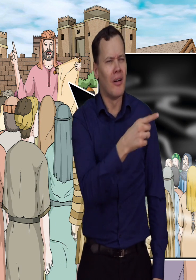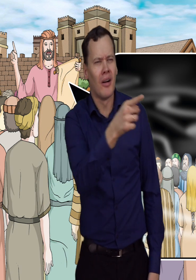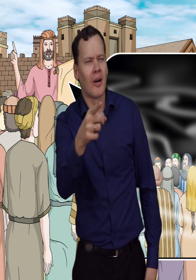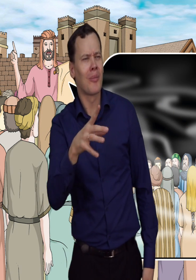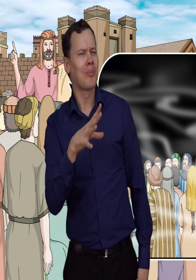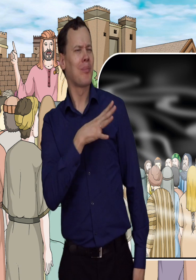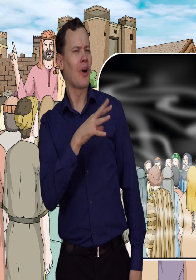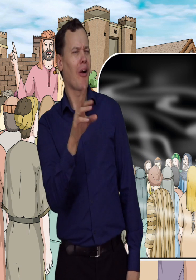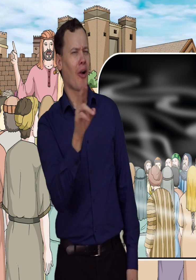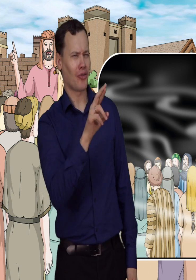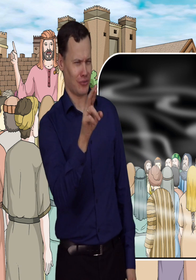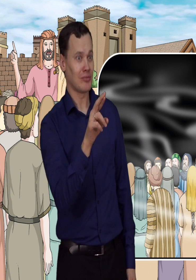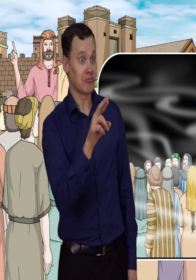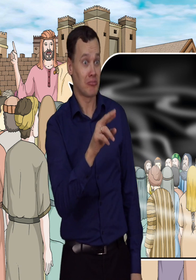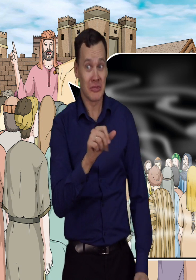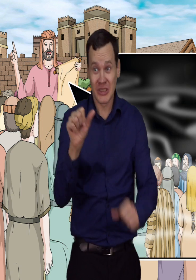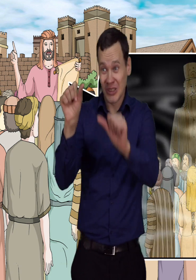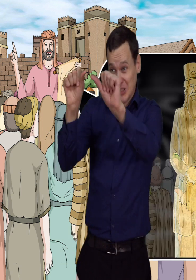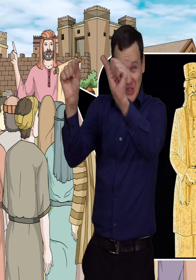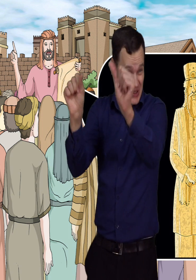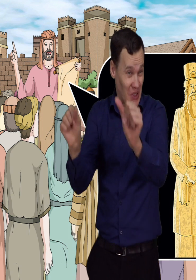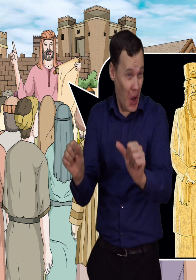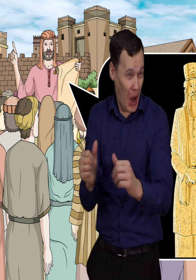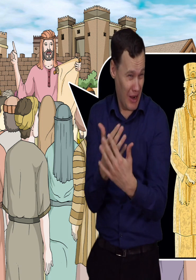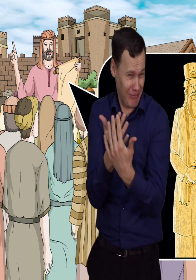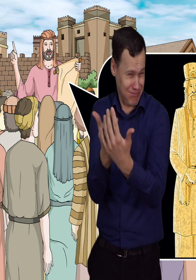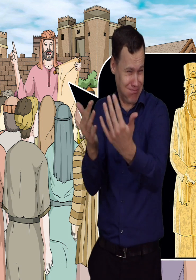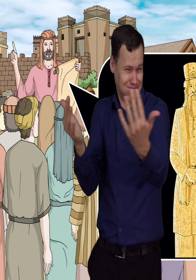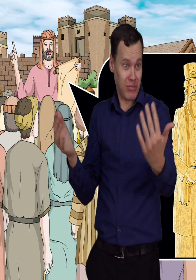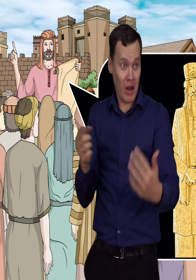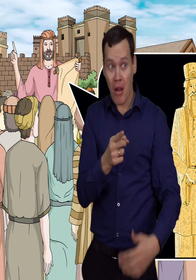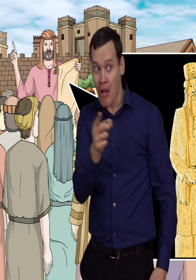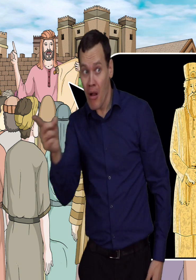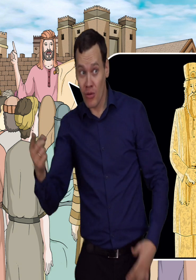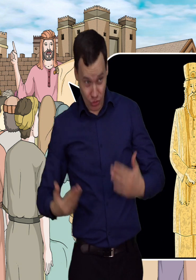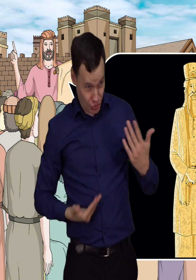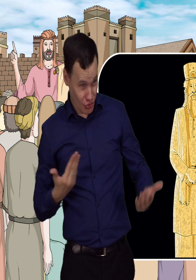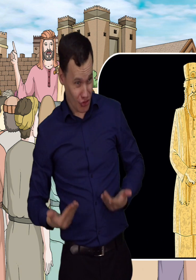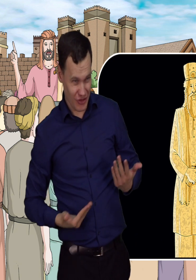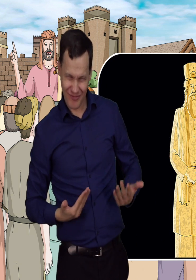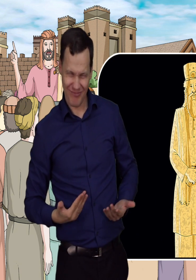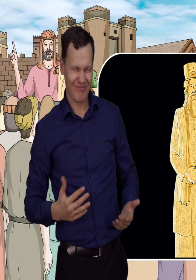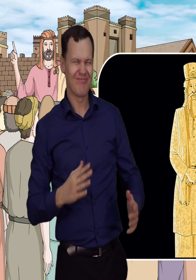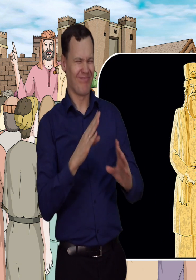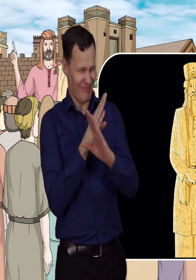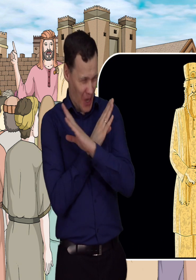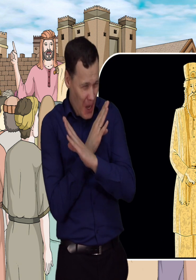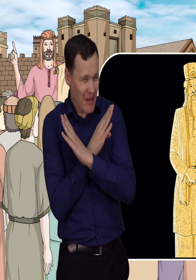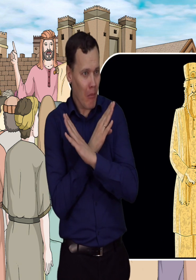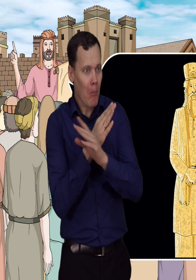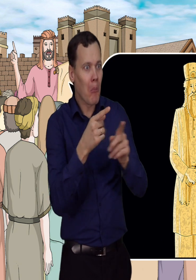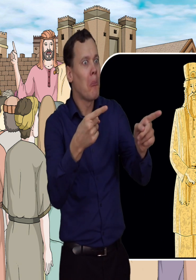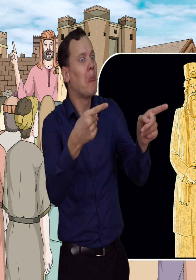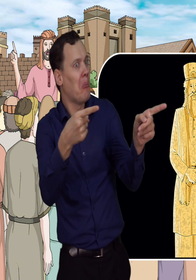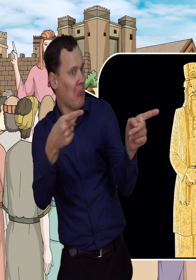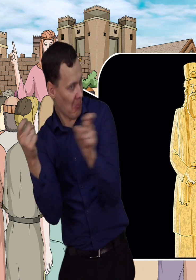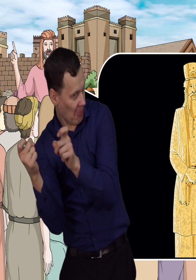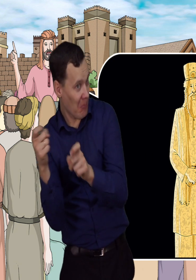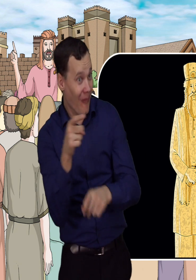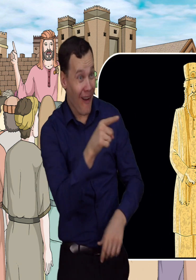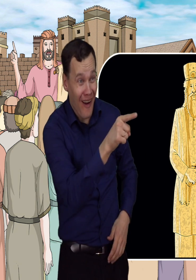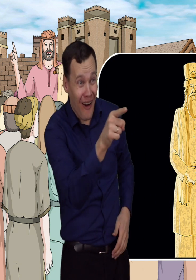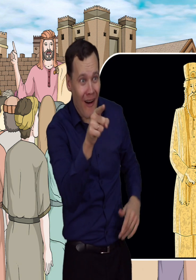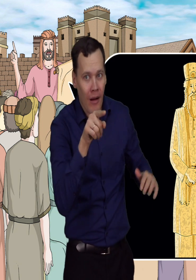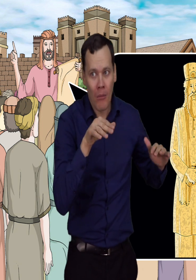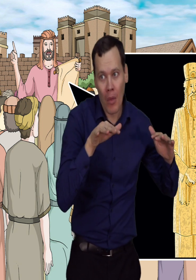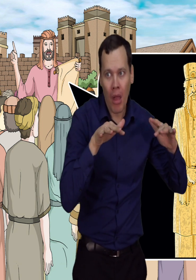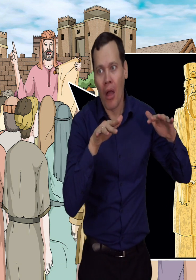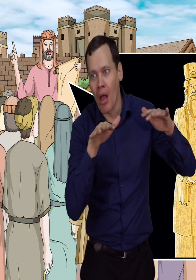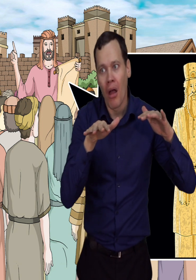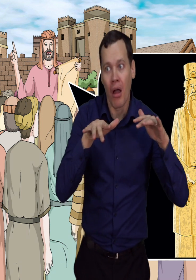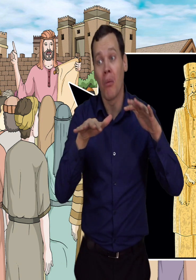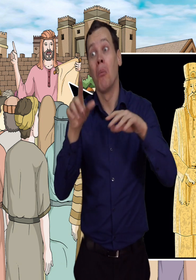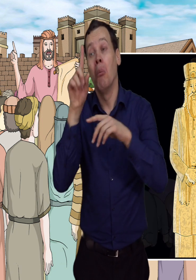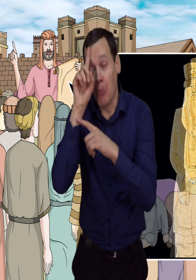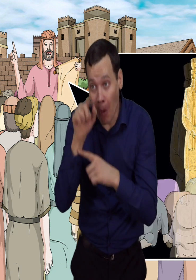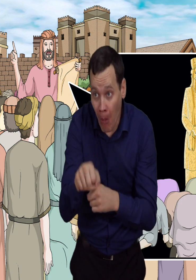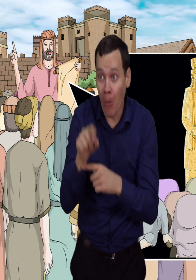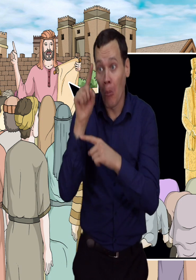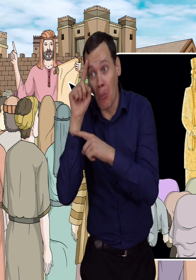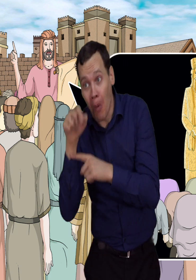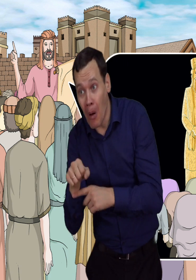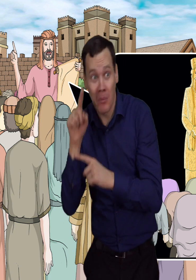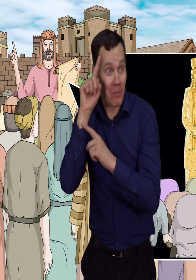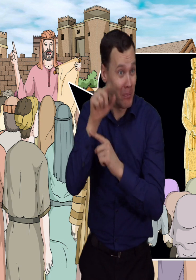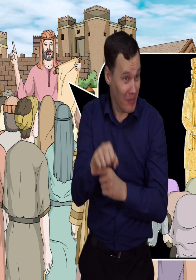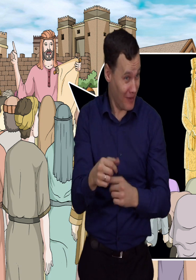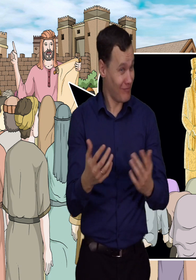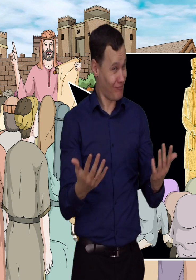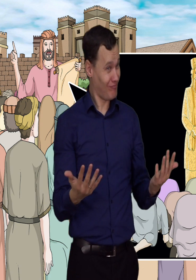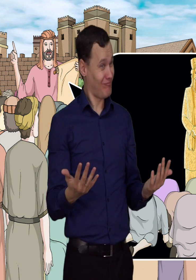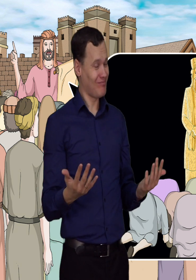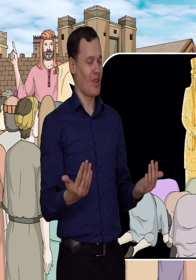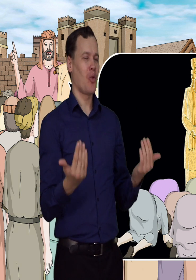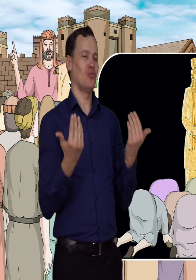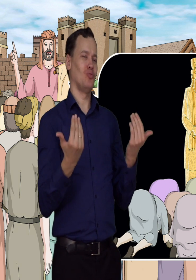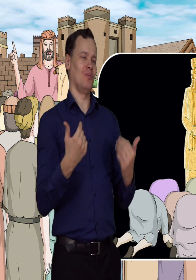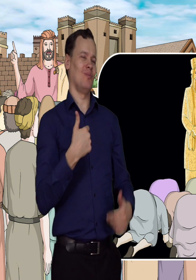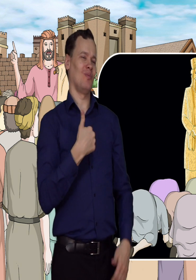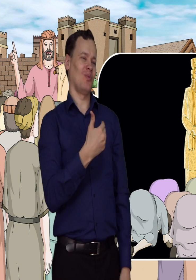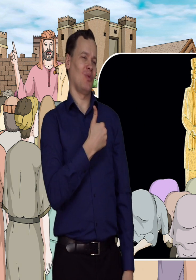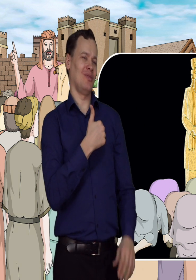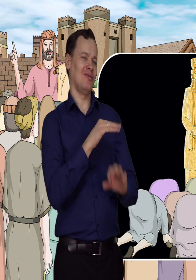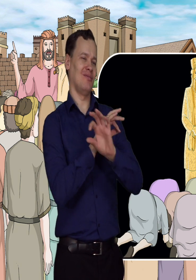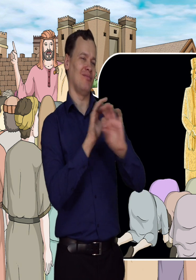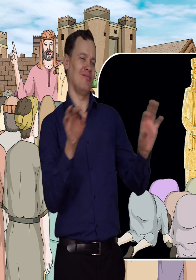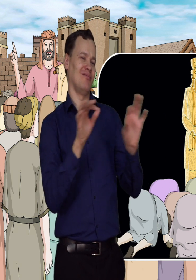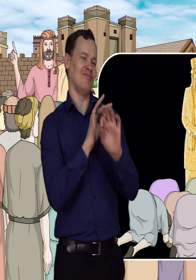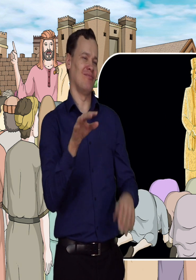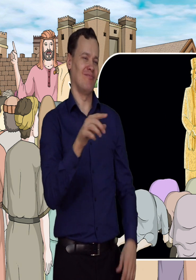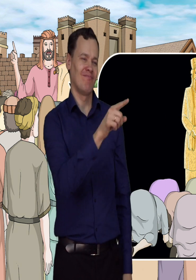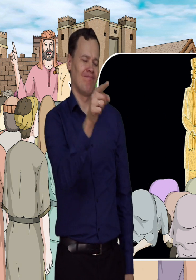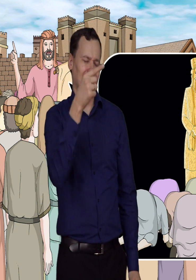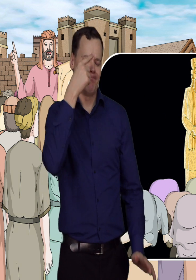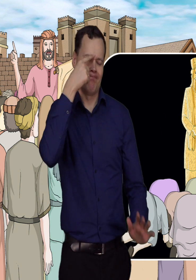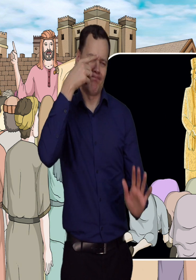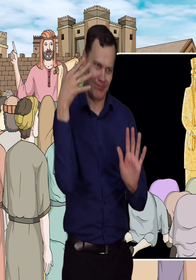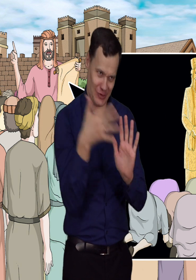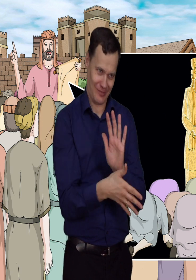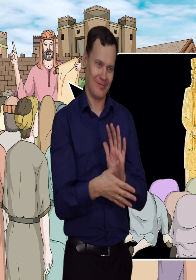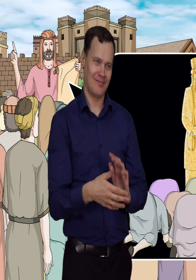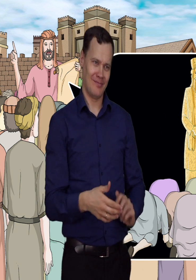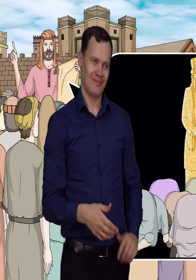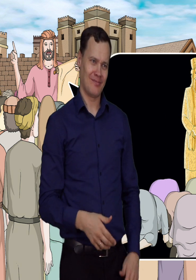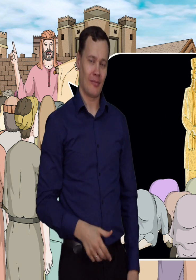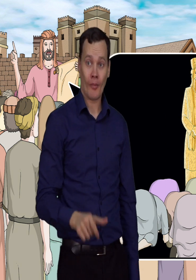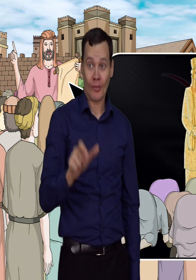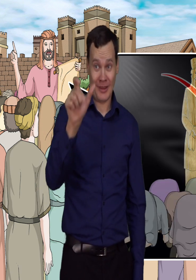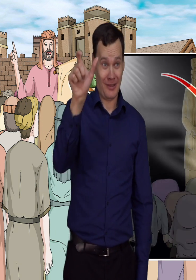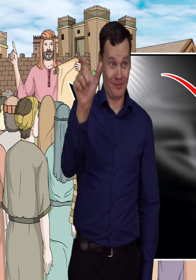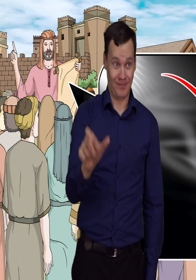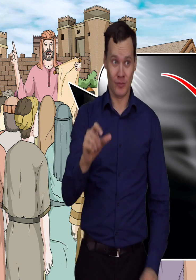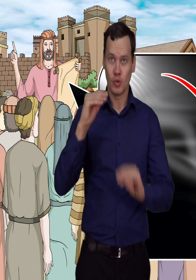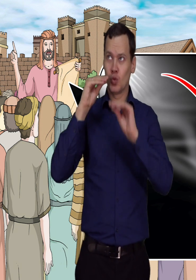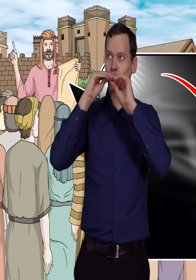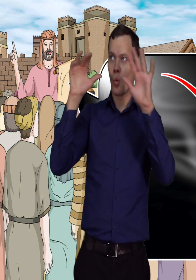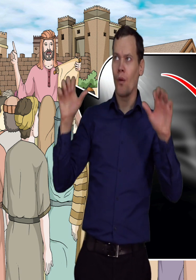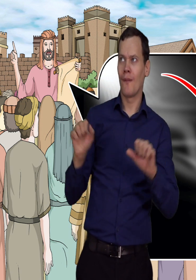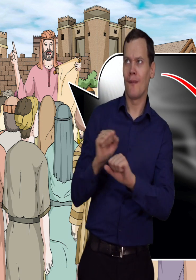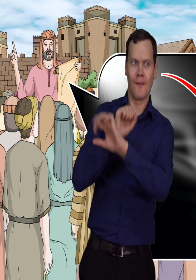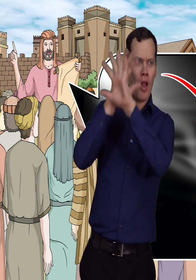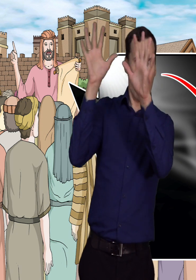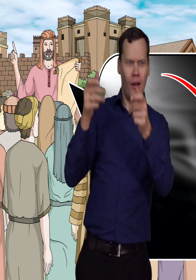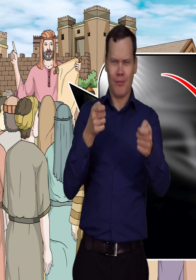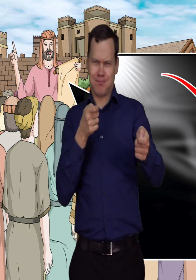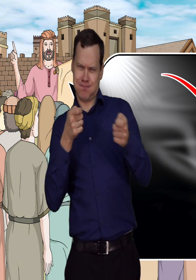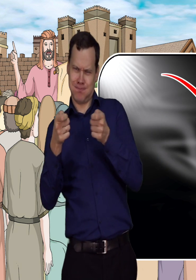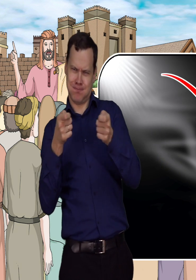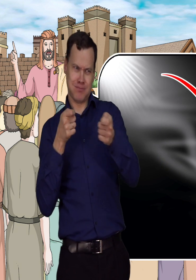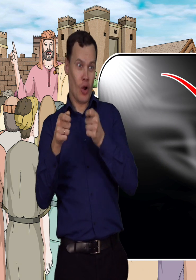You know that when you were pagans, you were influenced and led astray to mute idols.